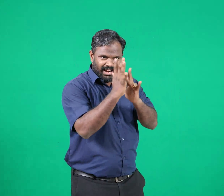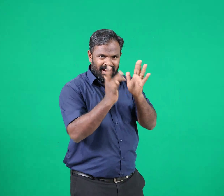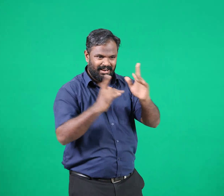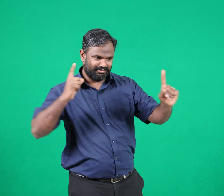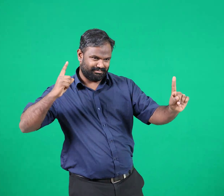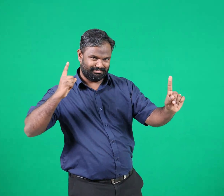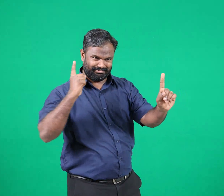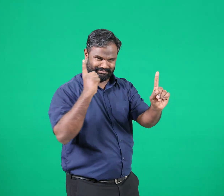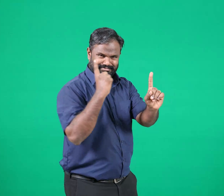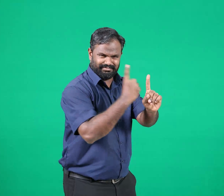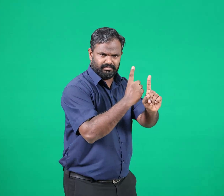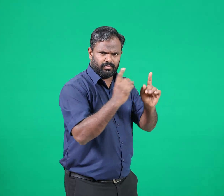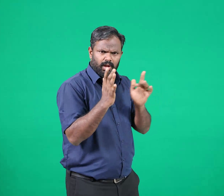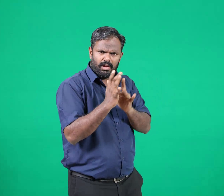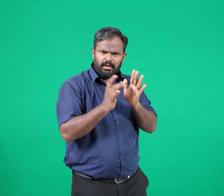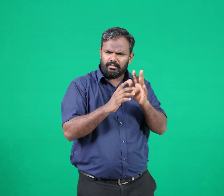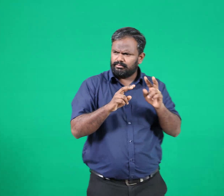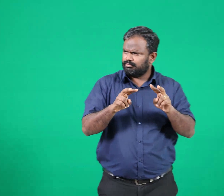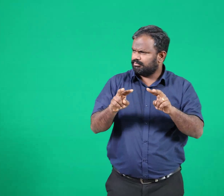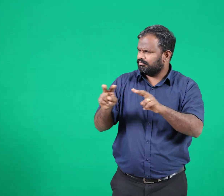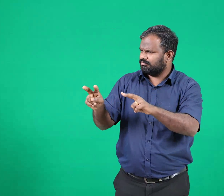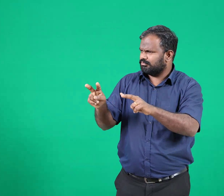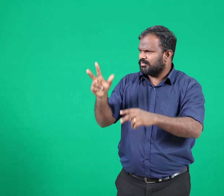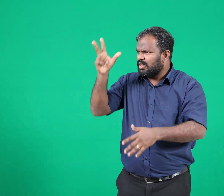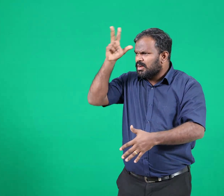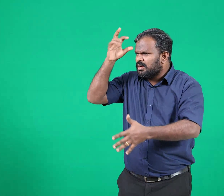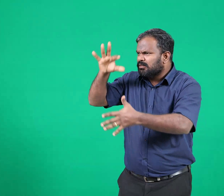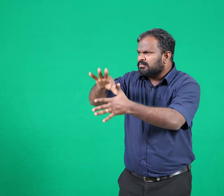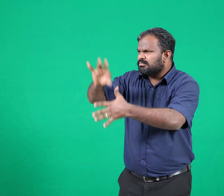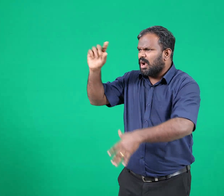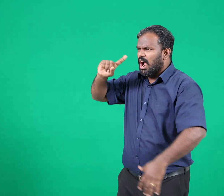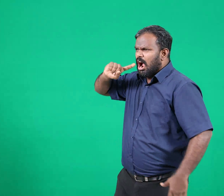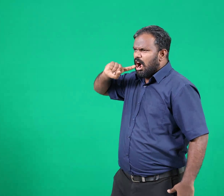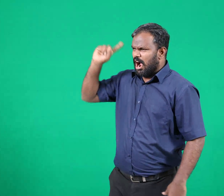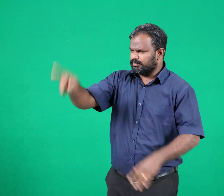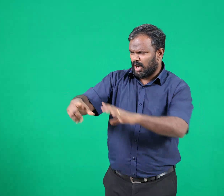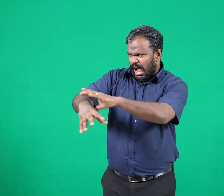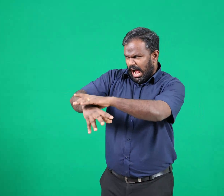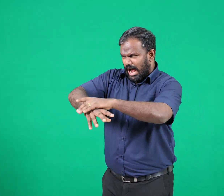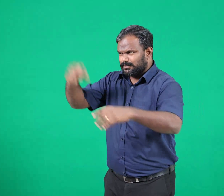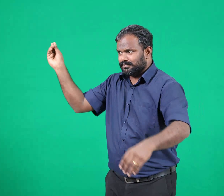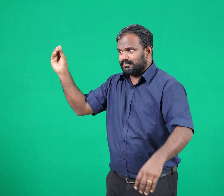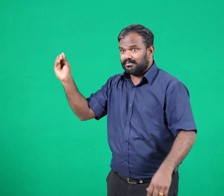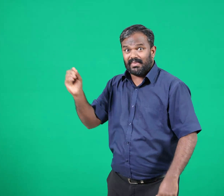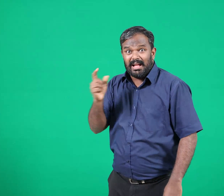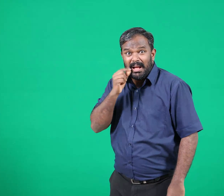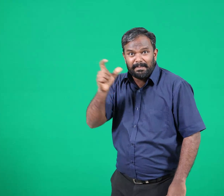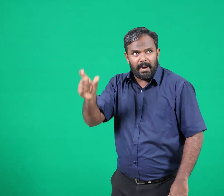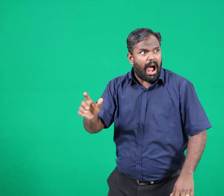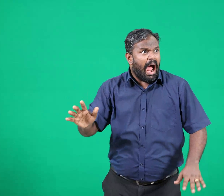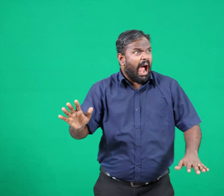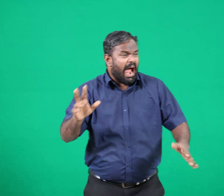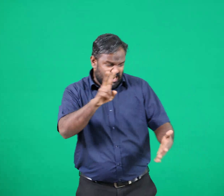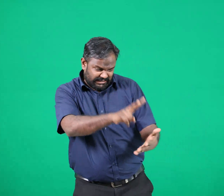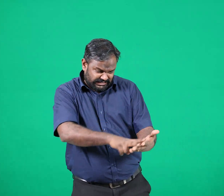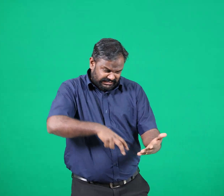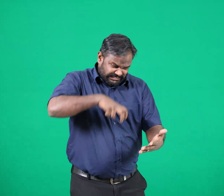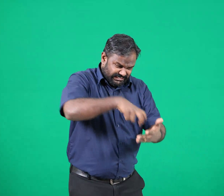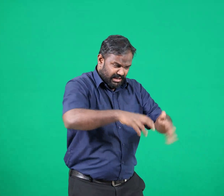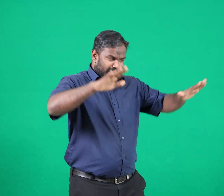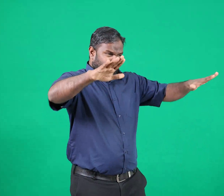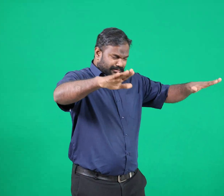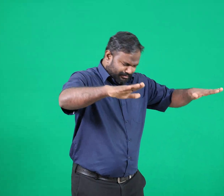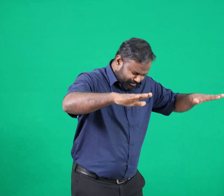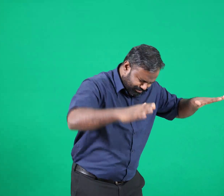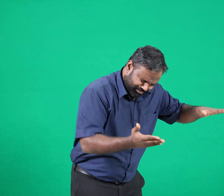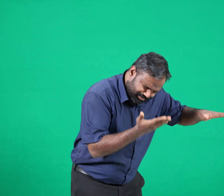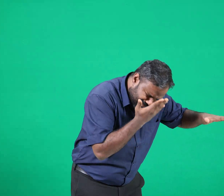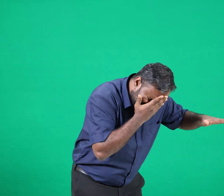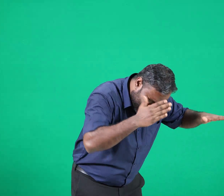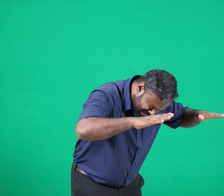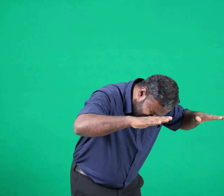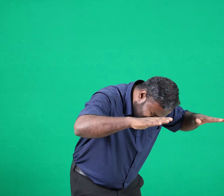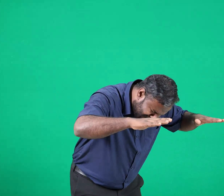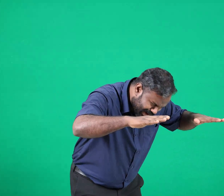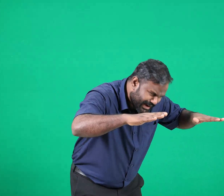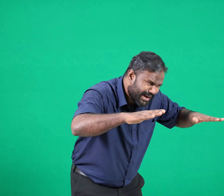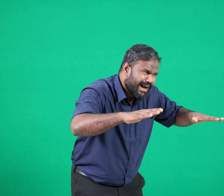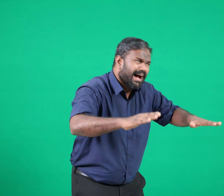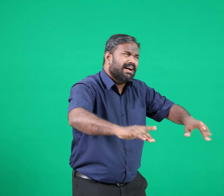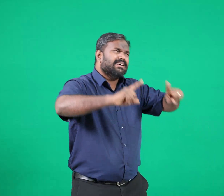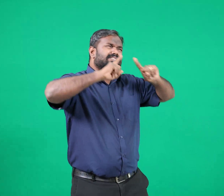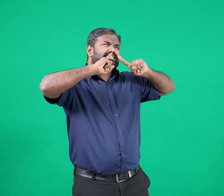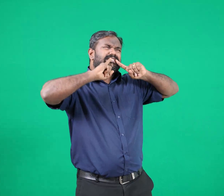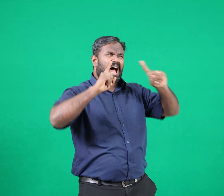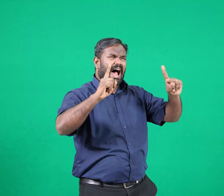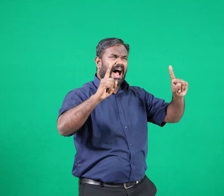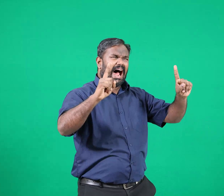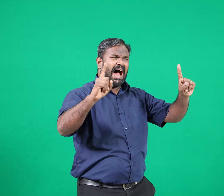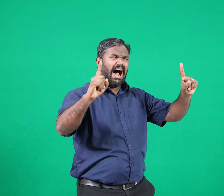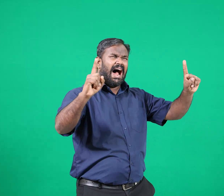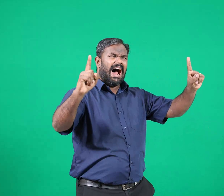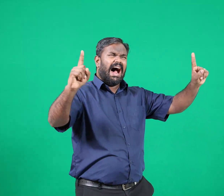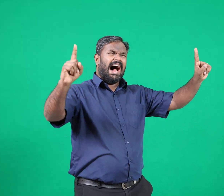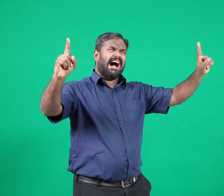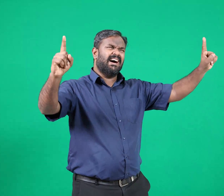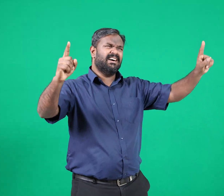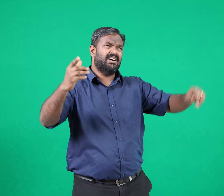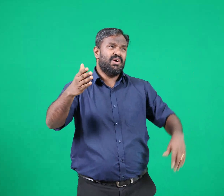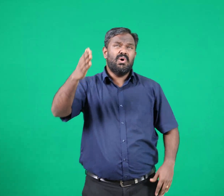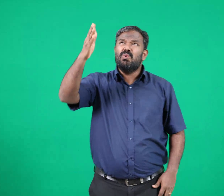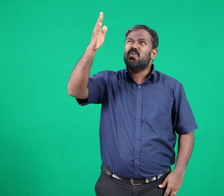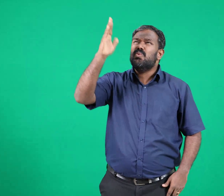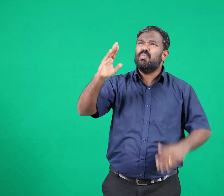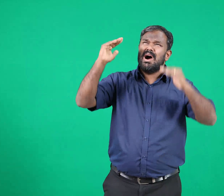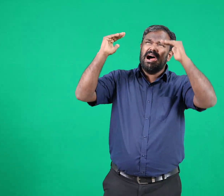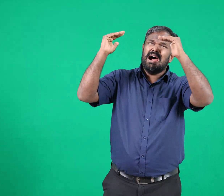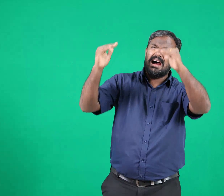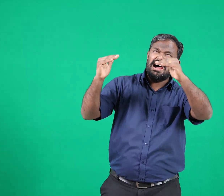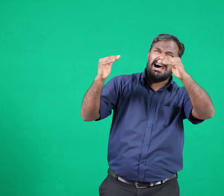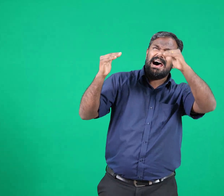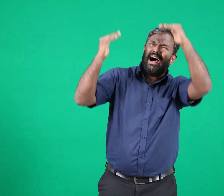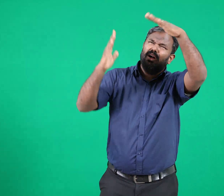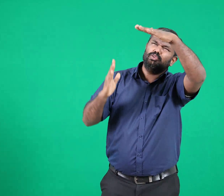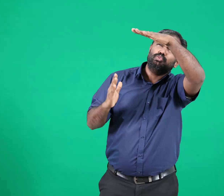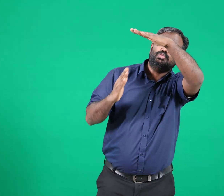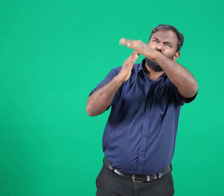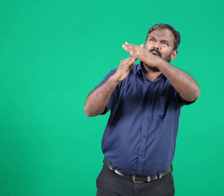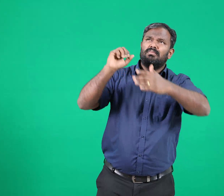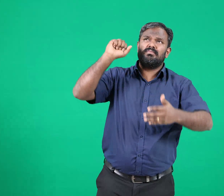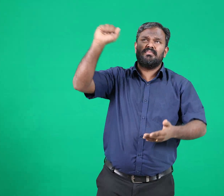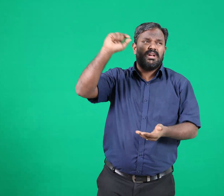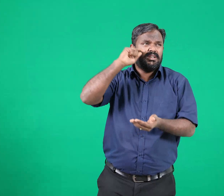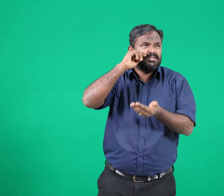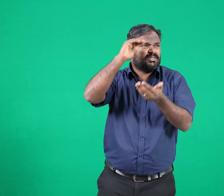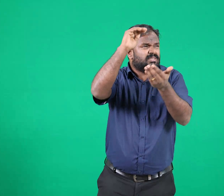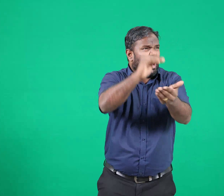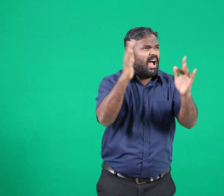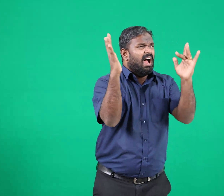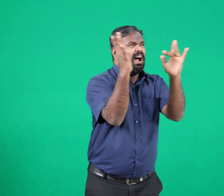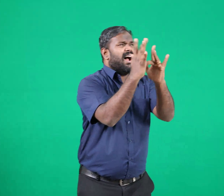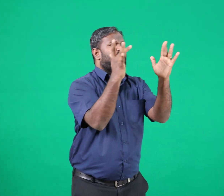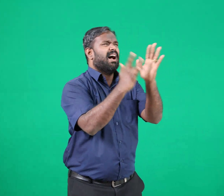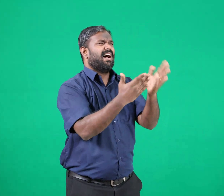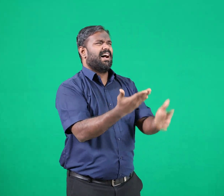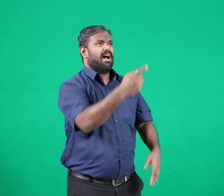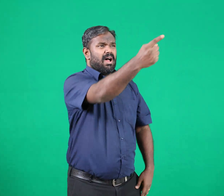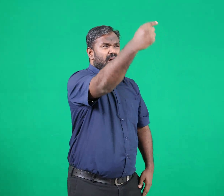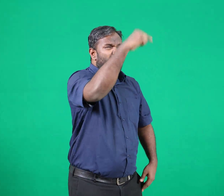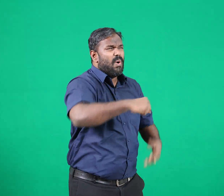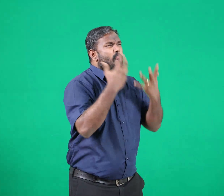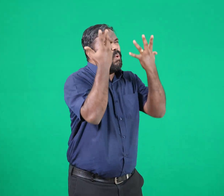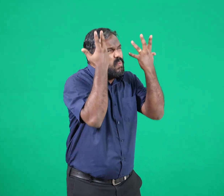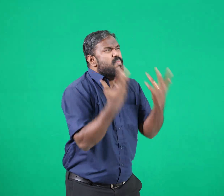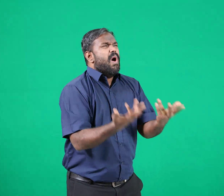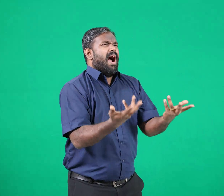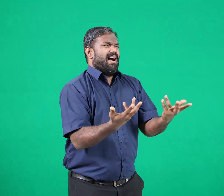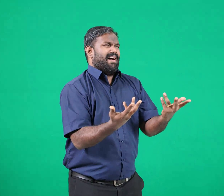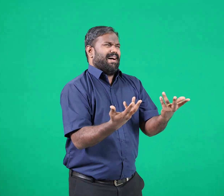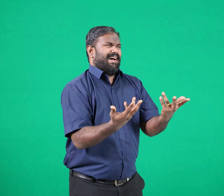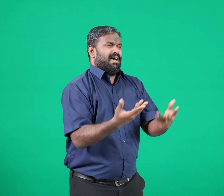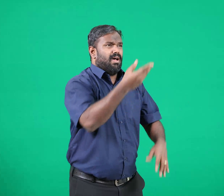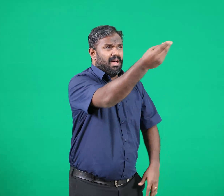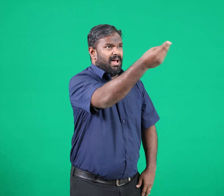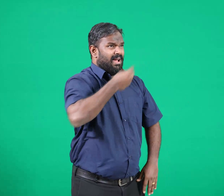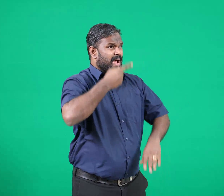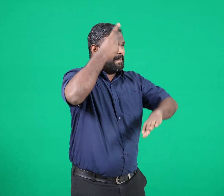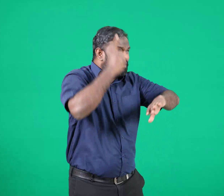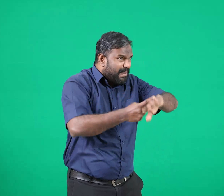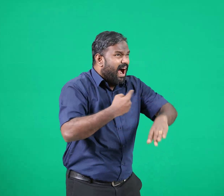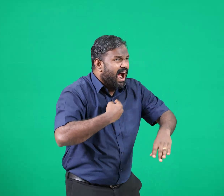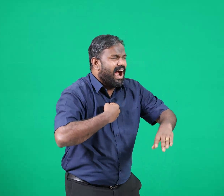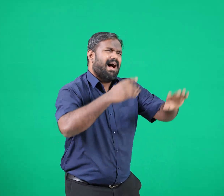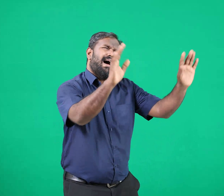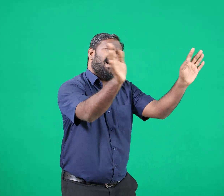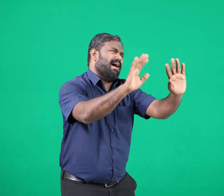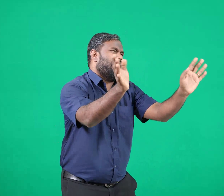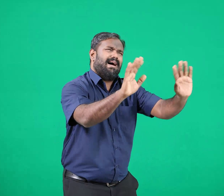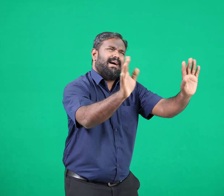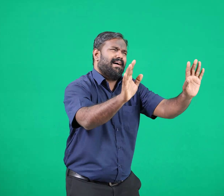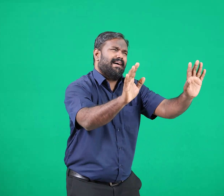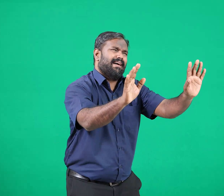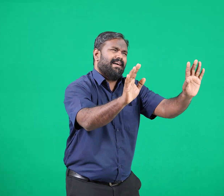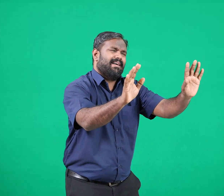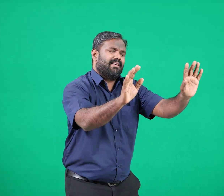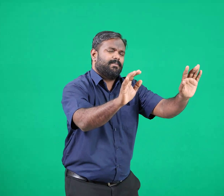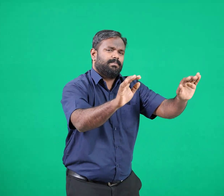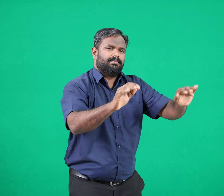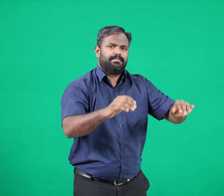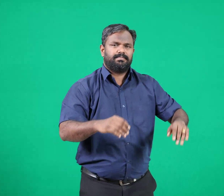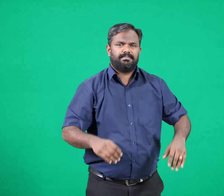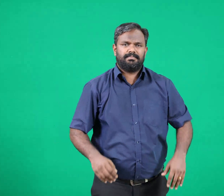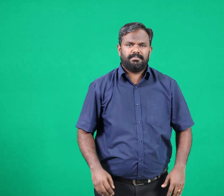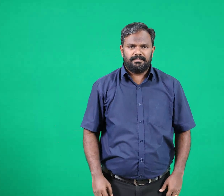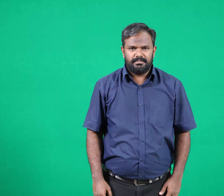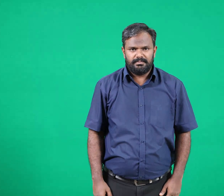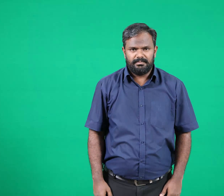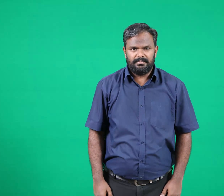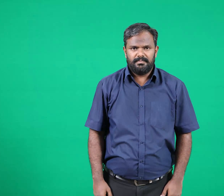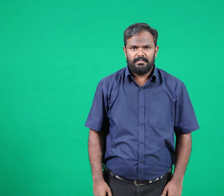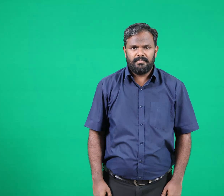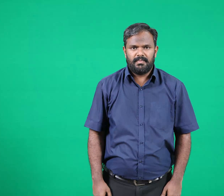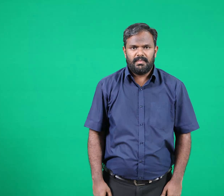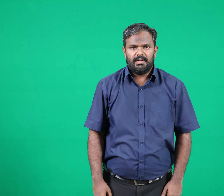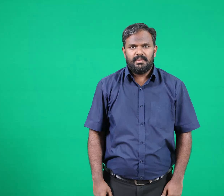Many times it had seized him, and though he was bound with chains and shackles, he had broken the chains and been driven by the demon into solitary places.